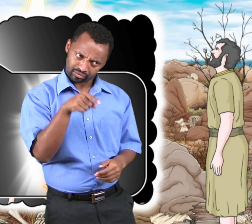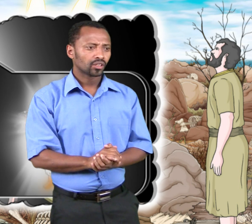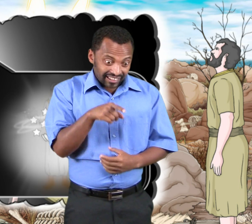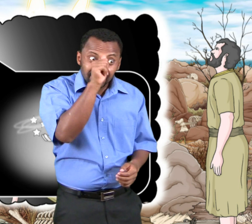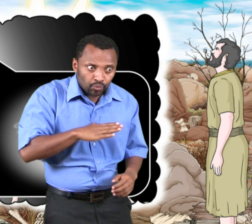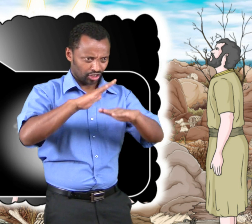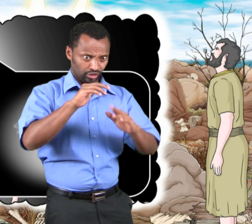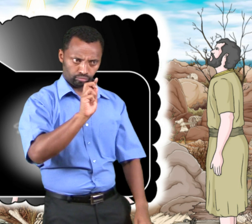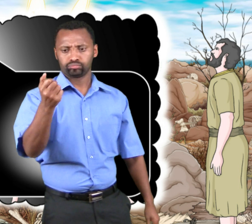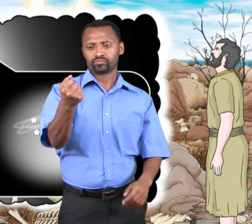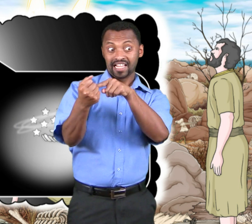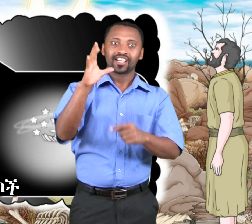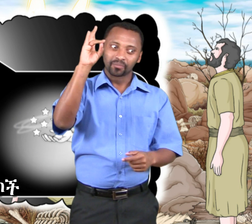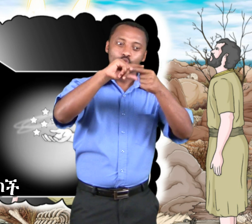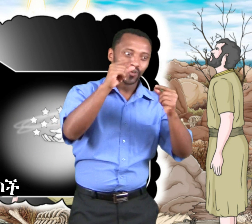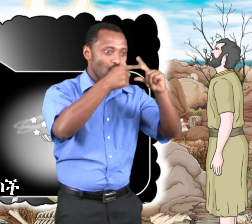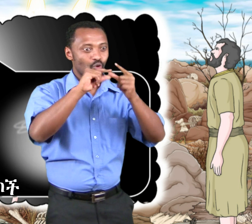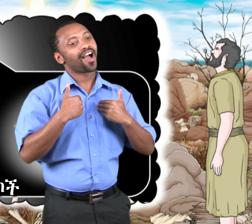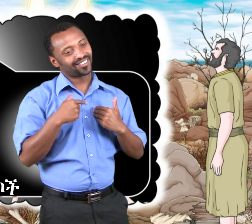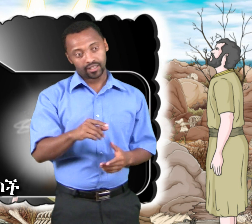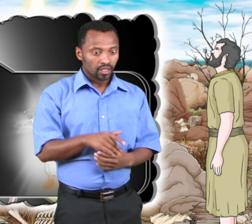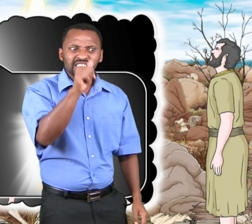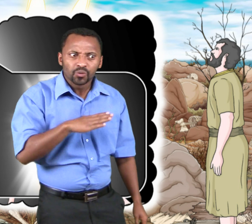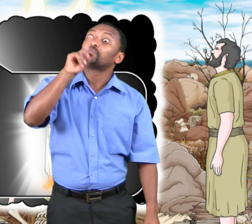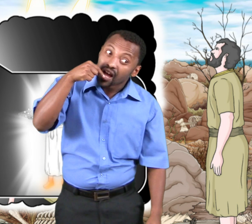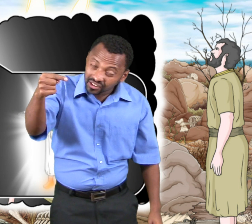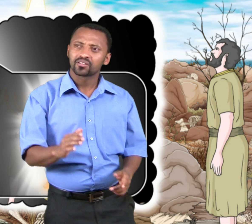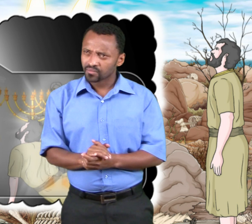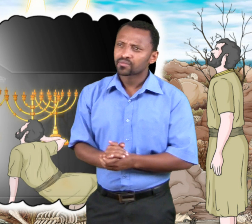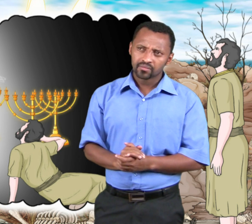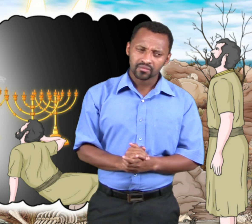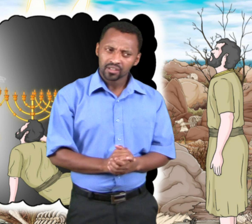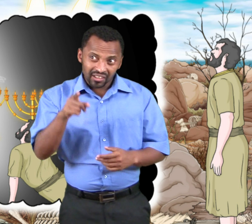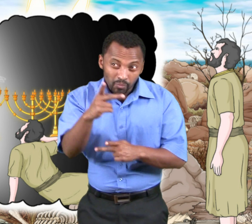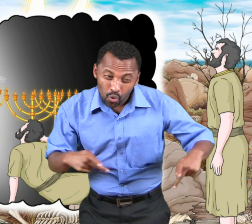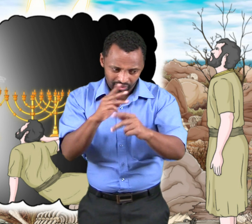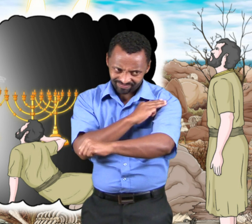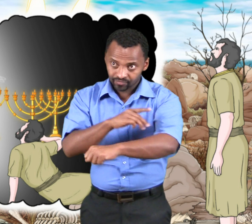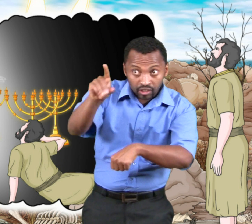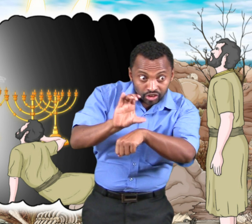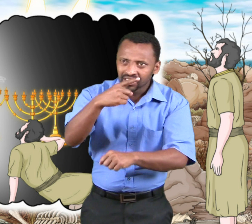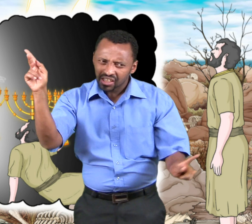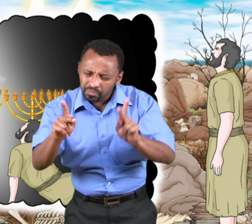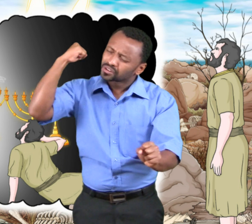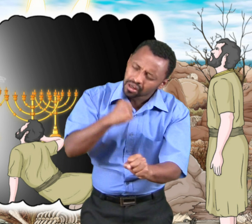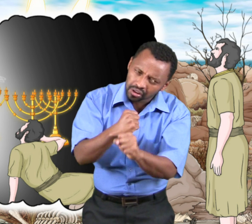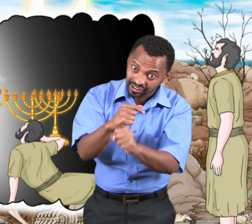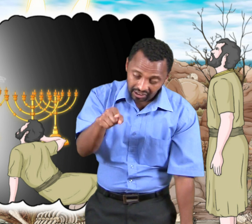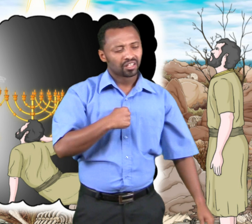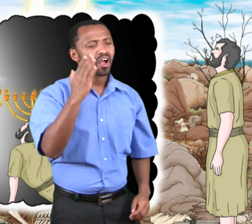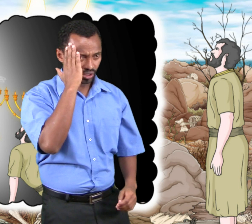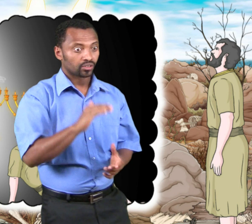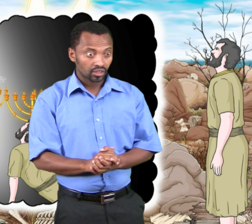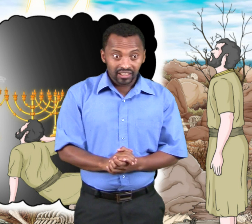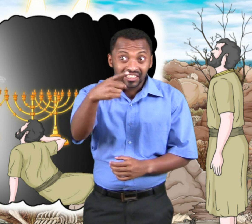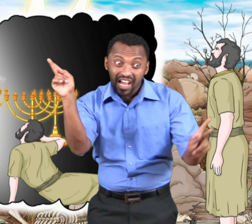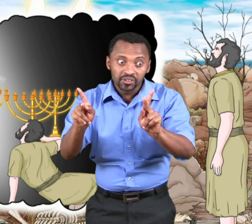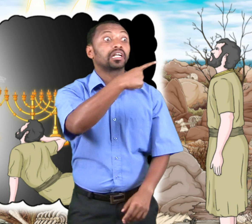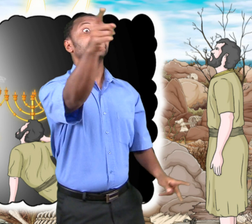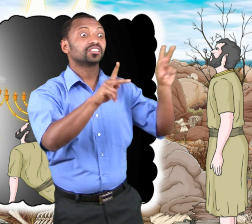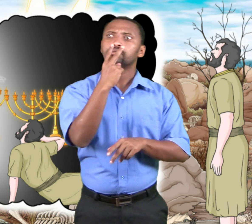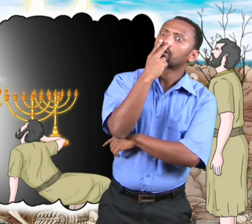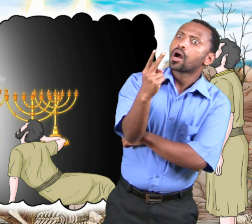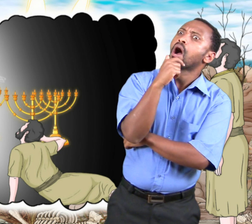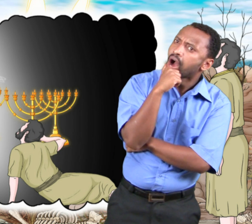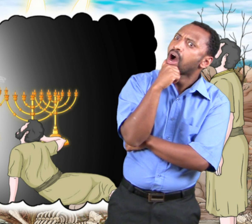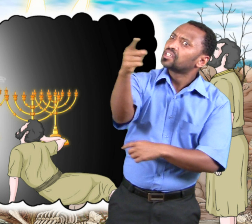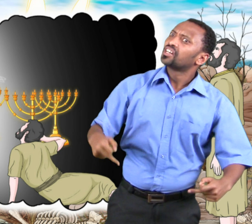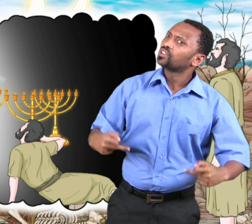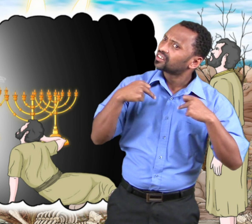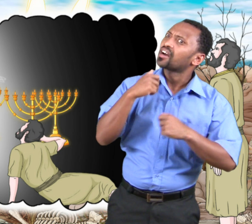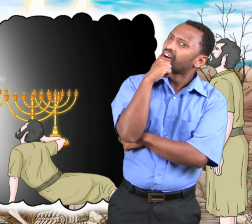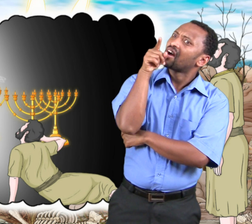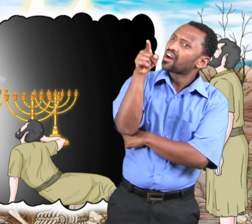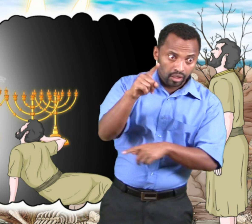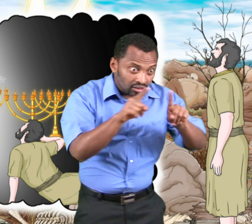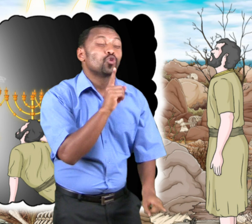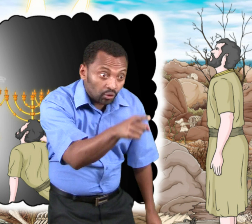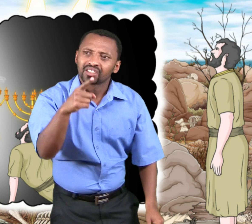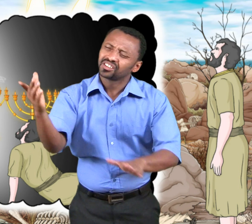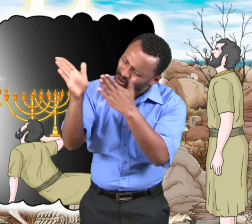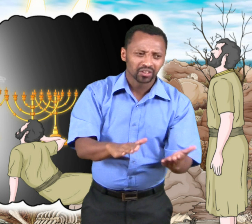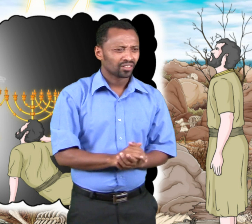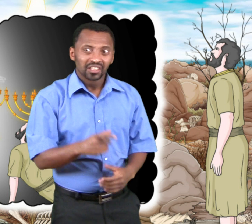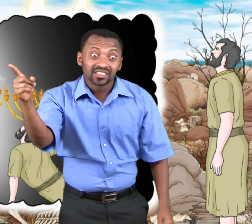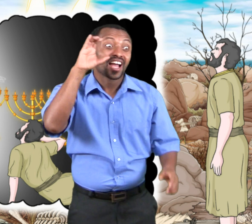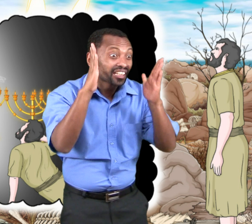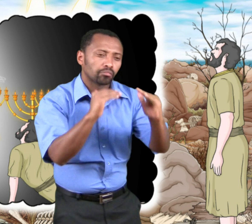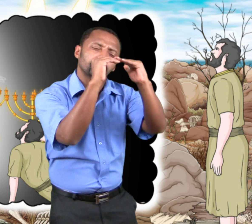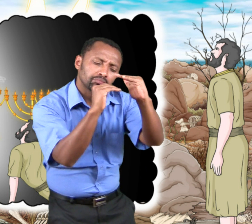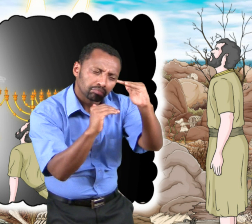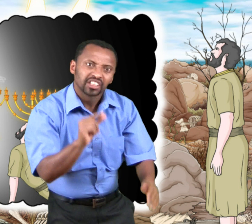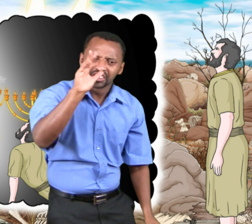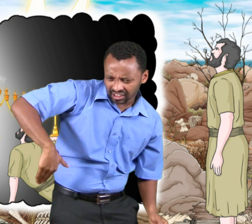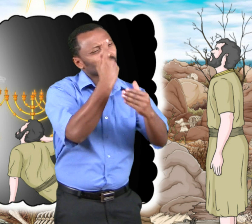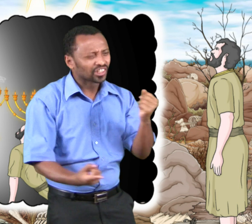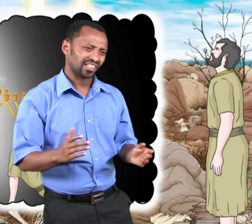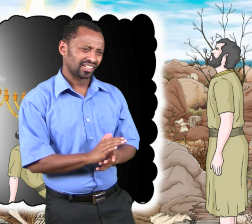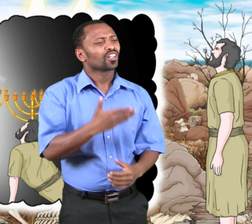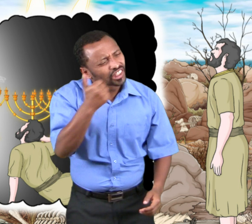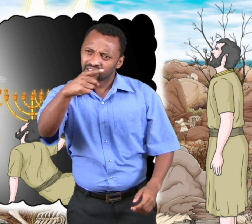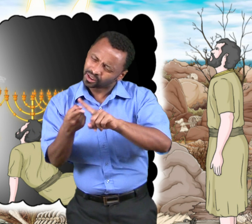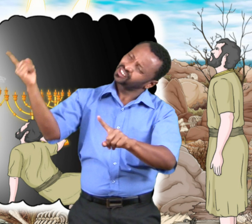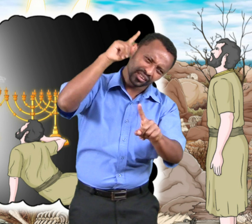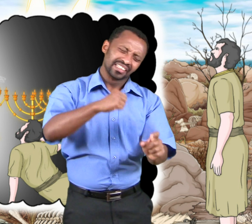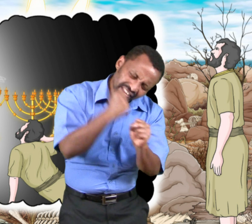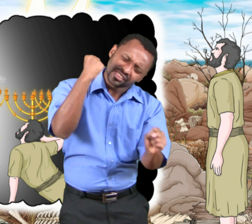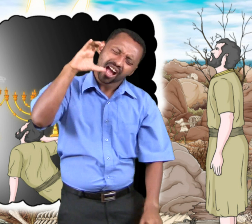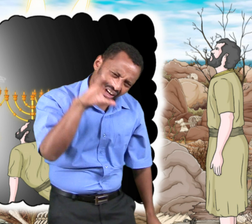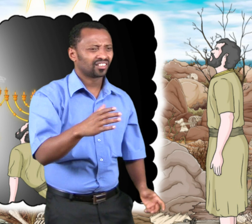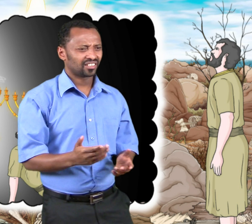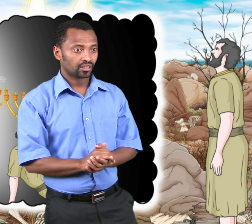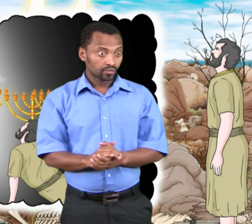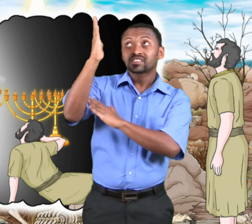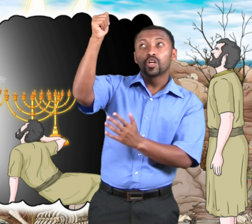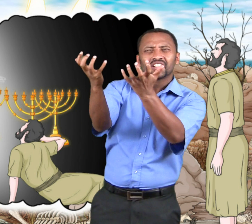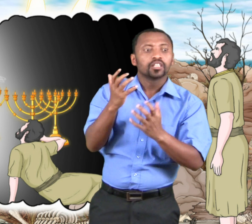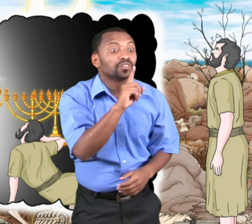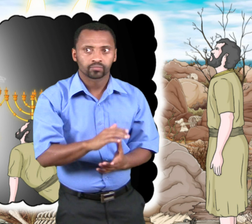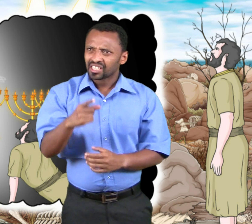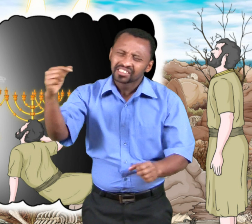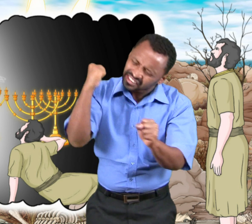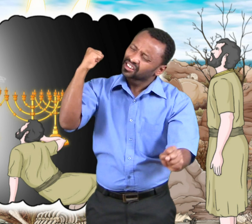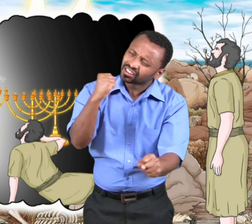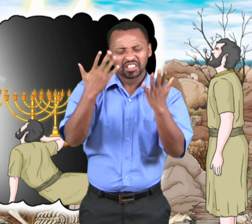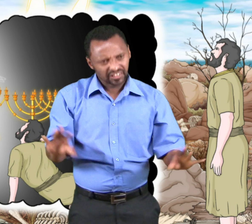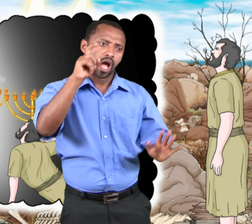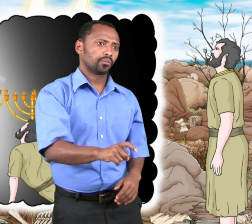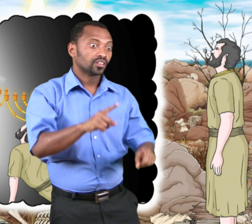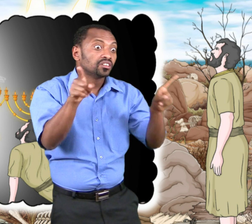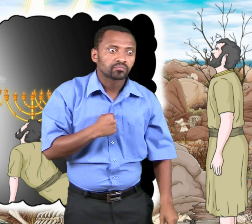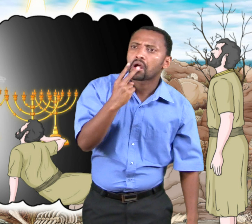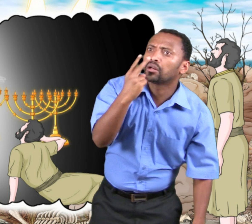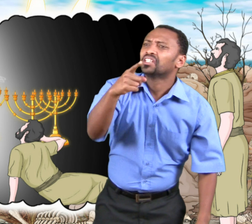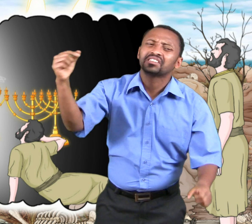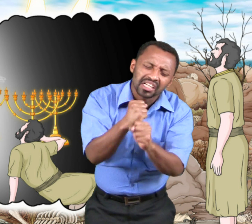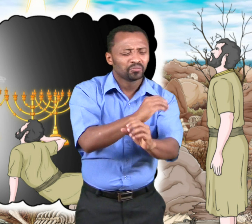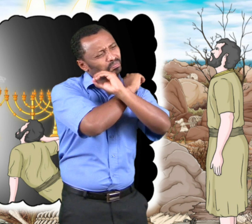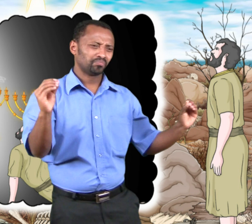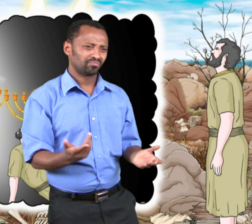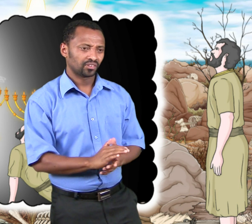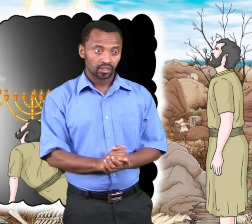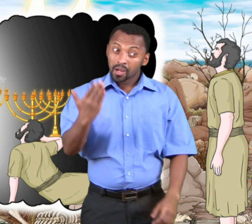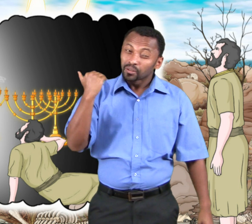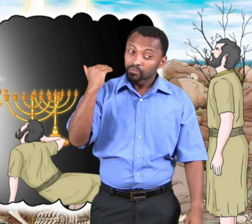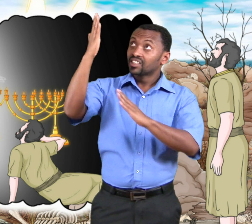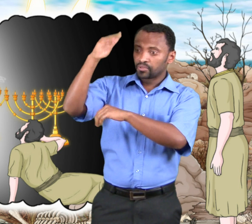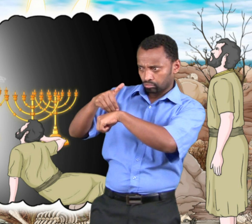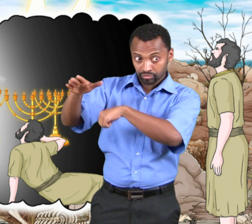you have a reputation for being alive, yet you are dead. Wake up and strengthen what remains, which was about to die; for I have found your deeds incomplete in the sight of My God.